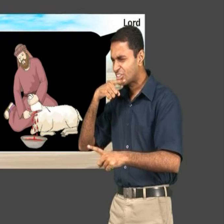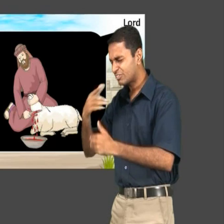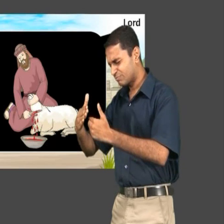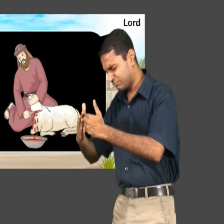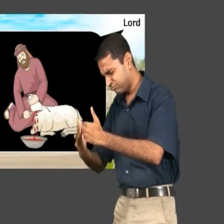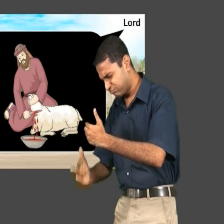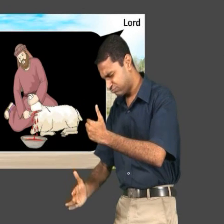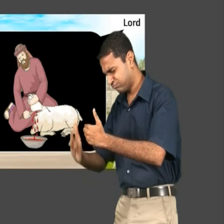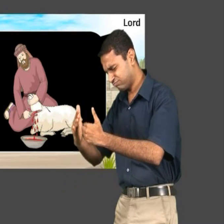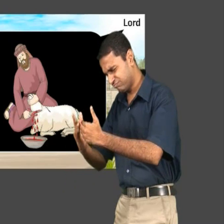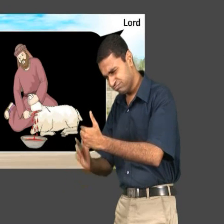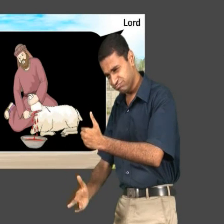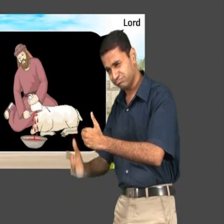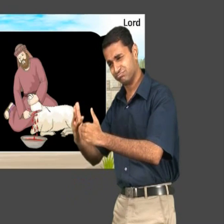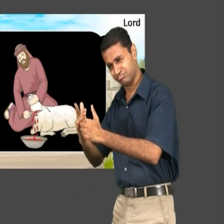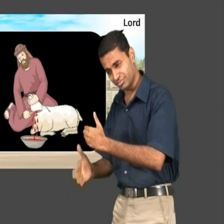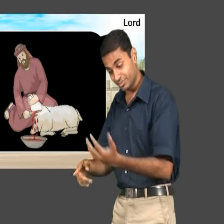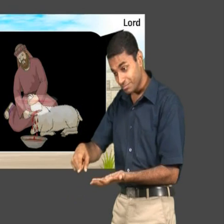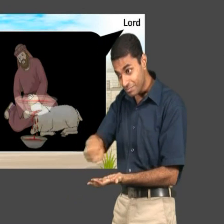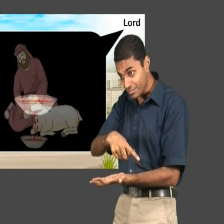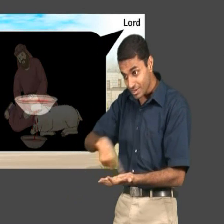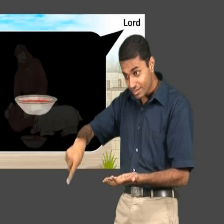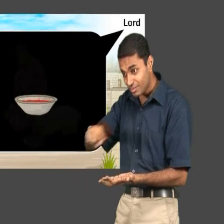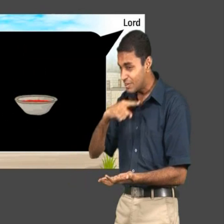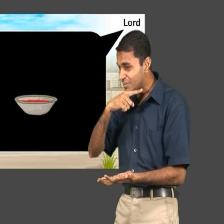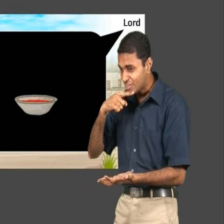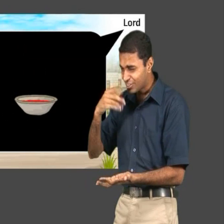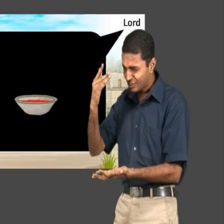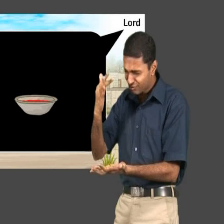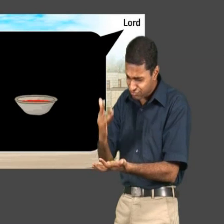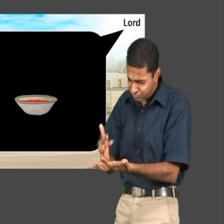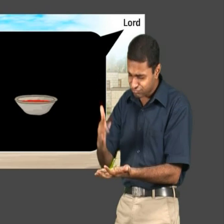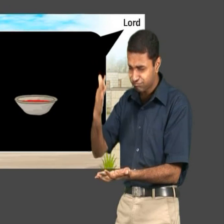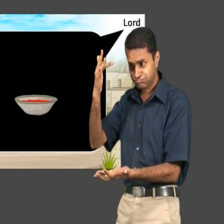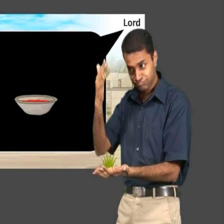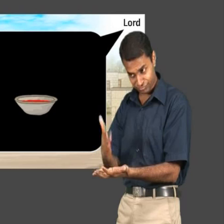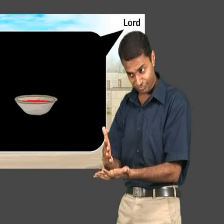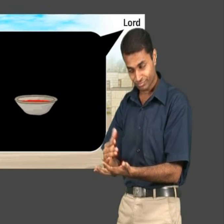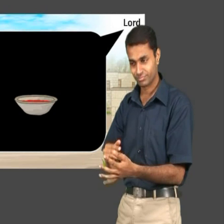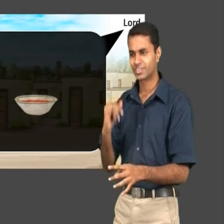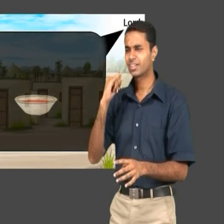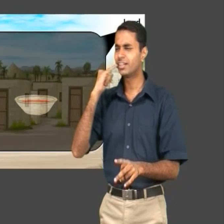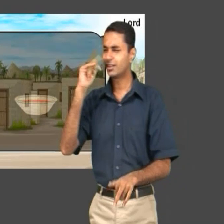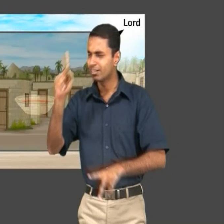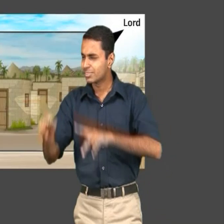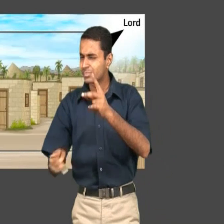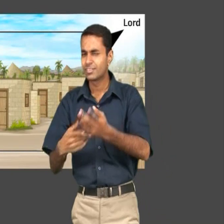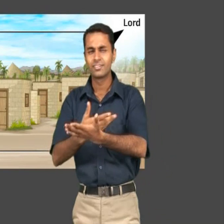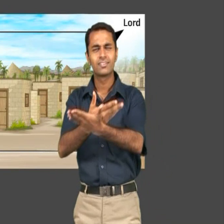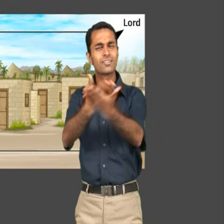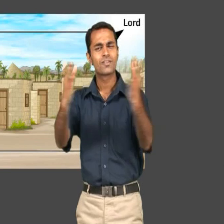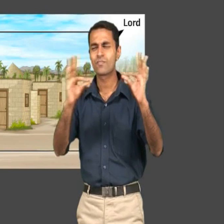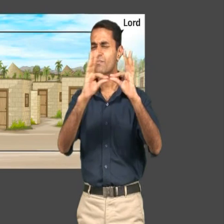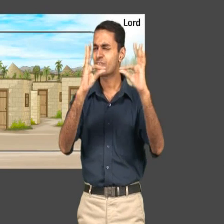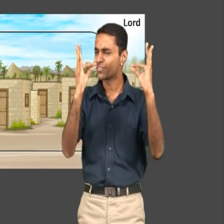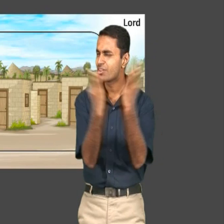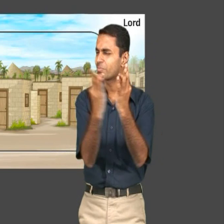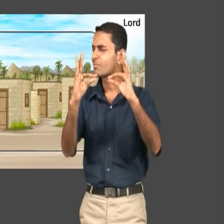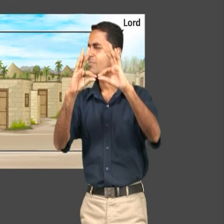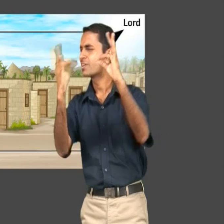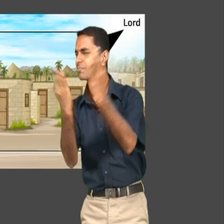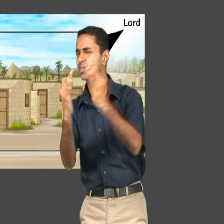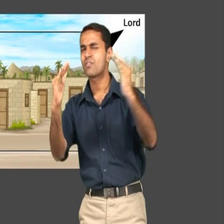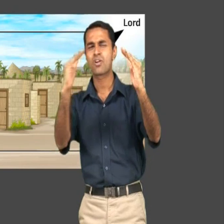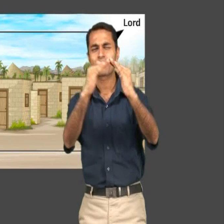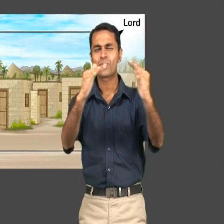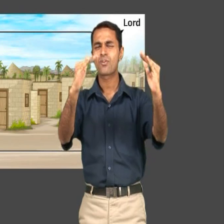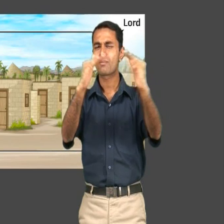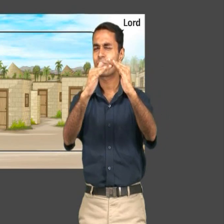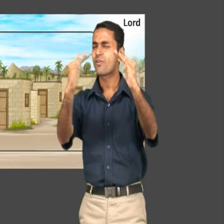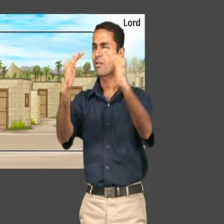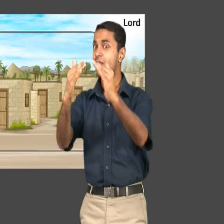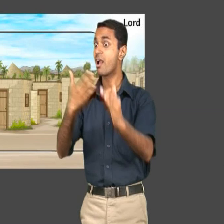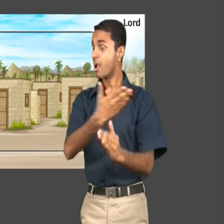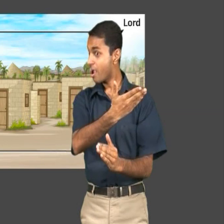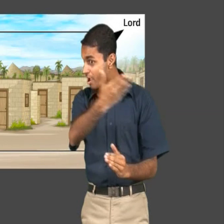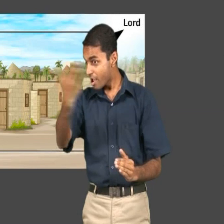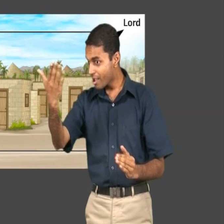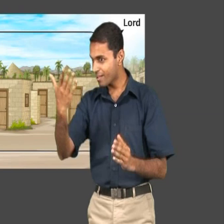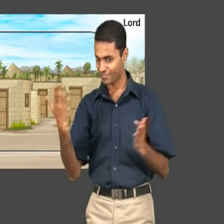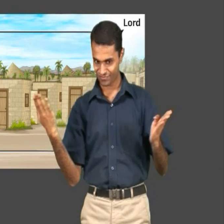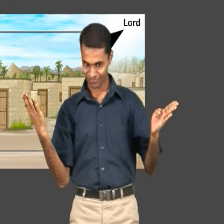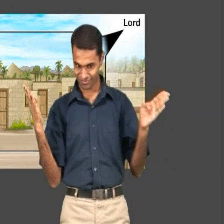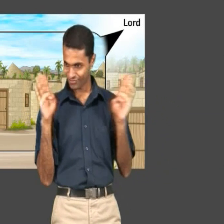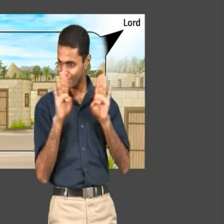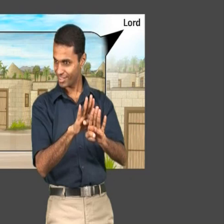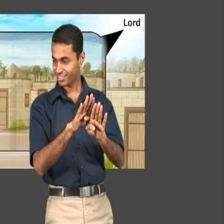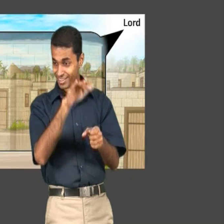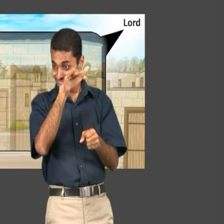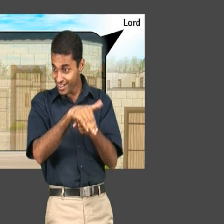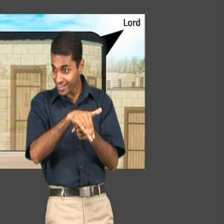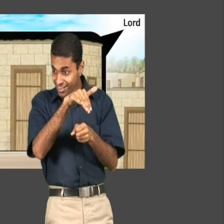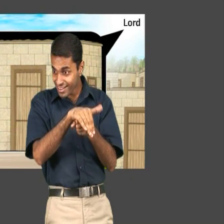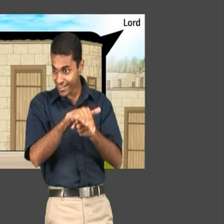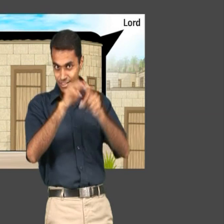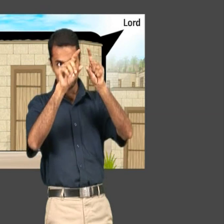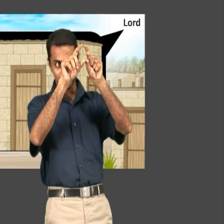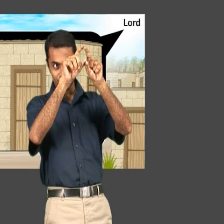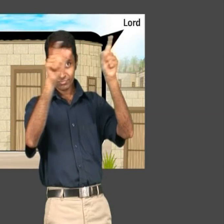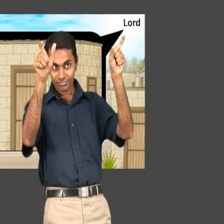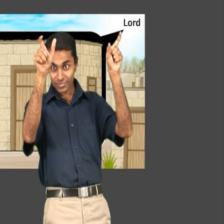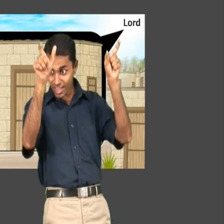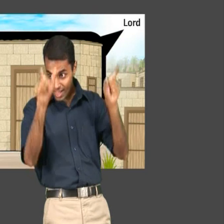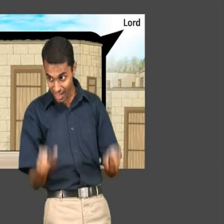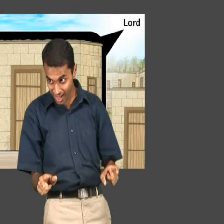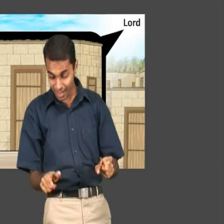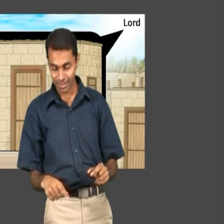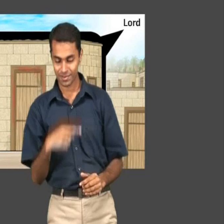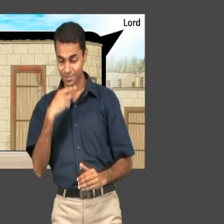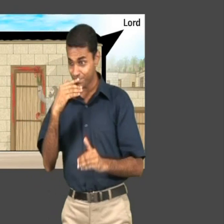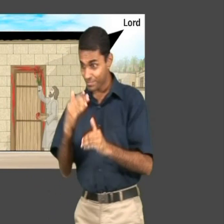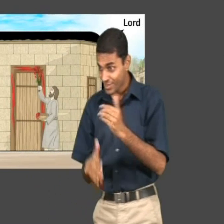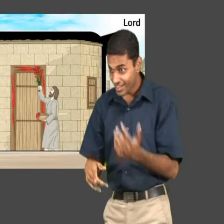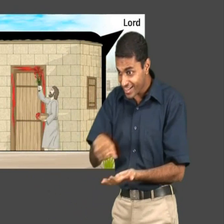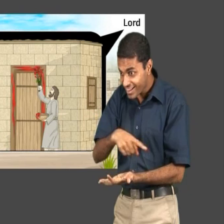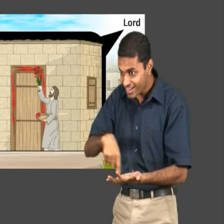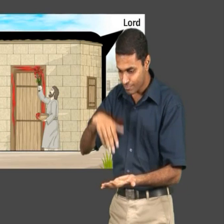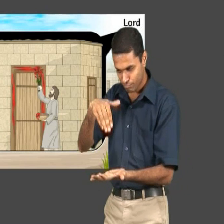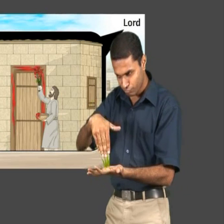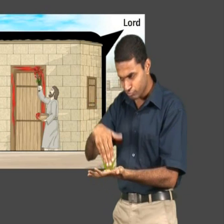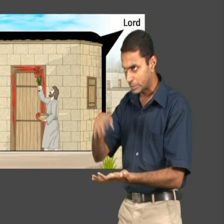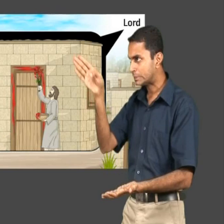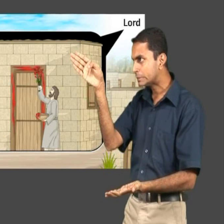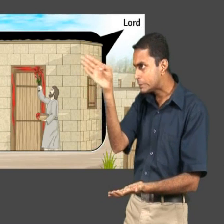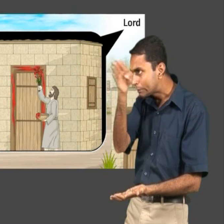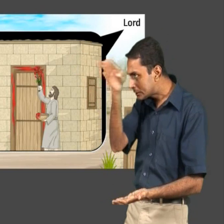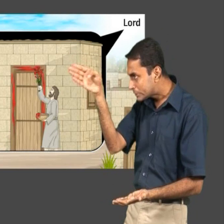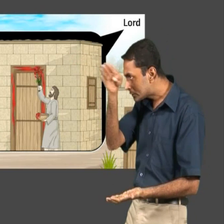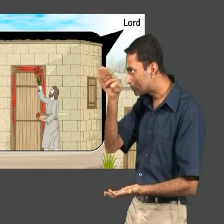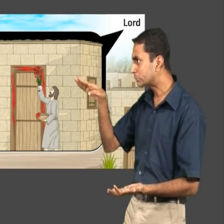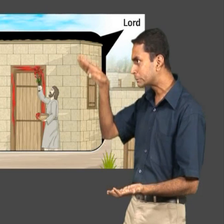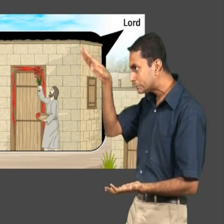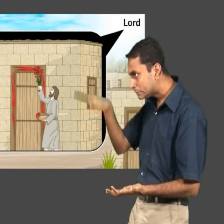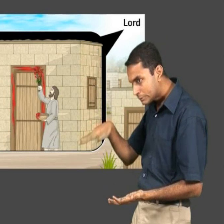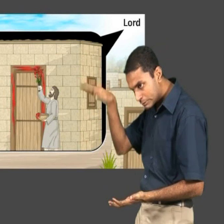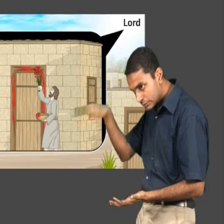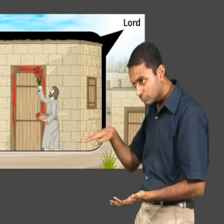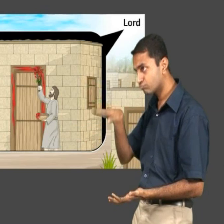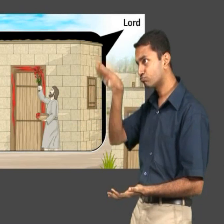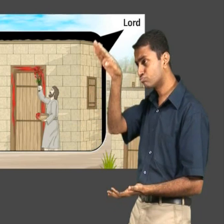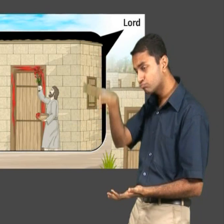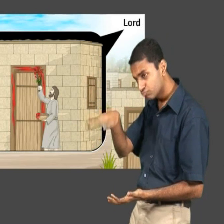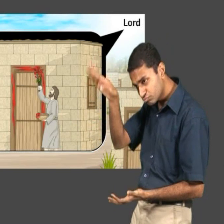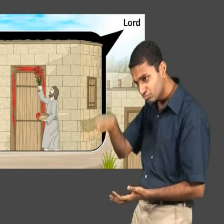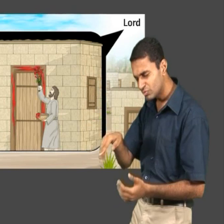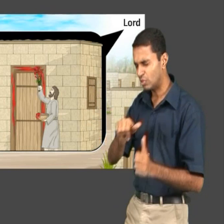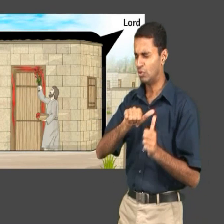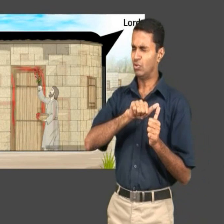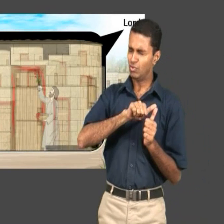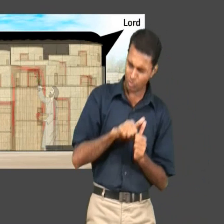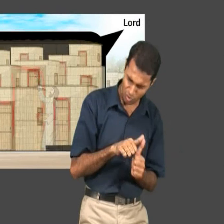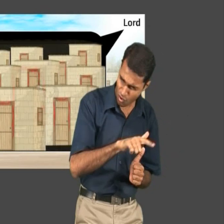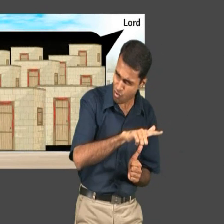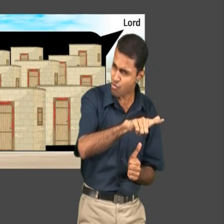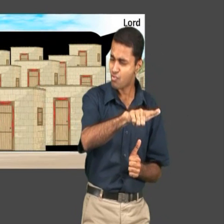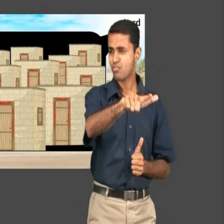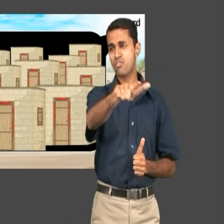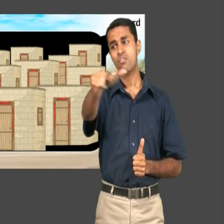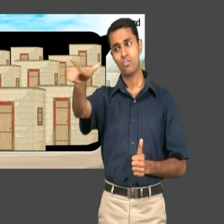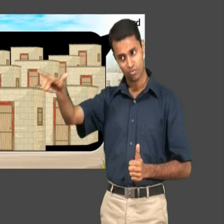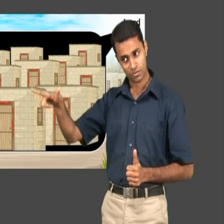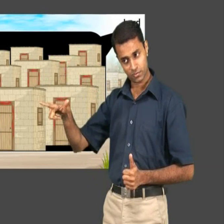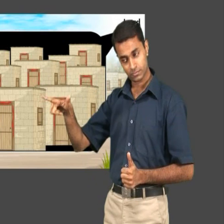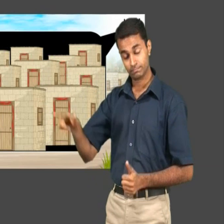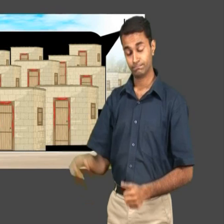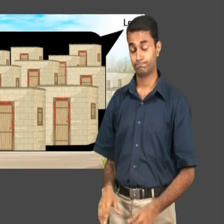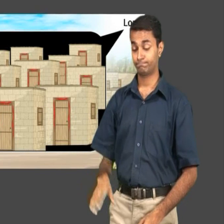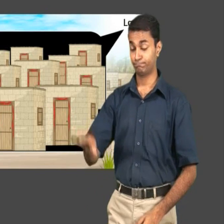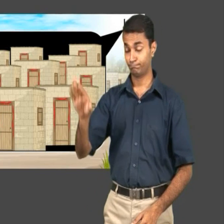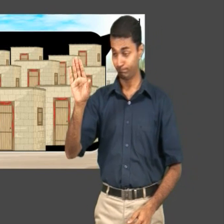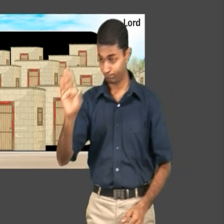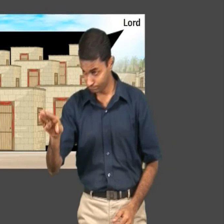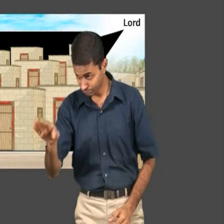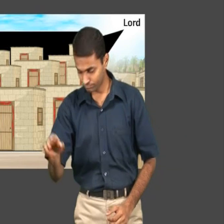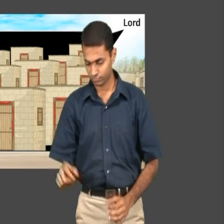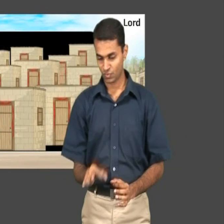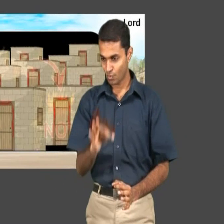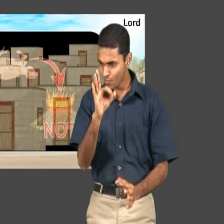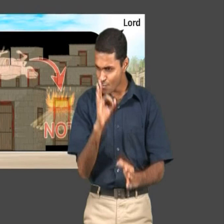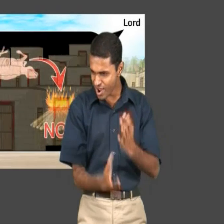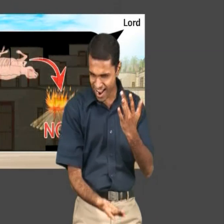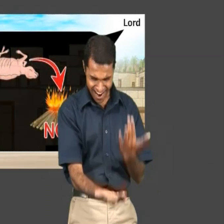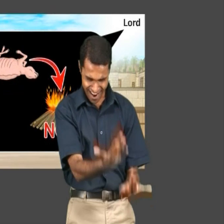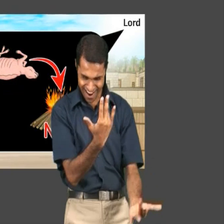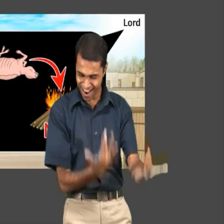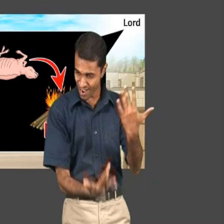They are to take some of the blood and put it on the sides and tops of the doorframes of the houses where they eat the lambs. They are to eat the meat that night, roasted over the fire, along with unleavened bread and bitter herbs.